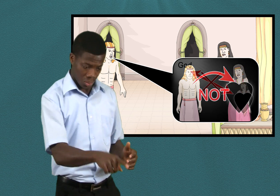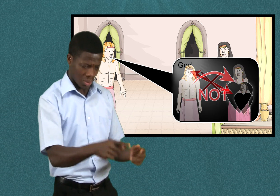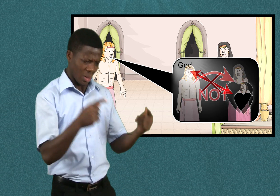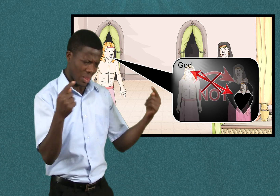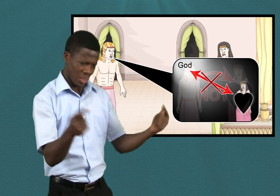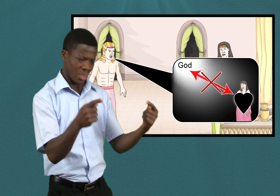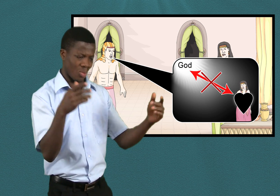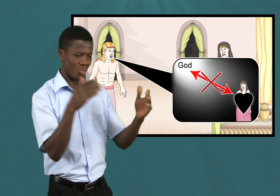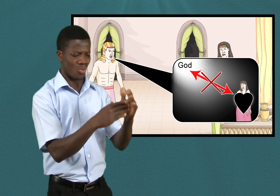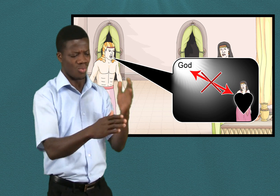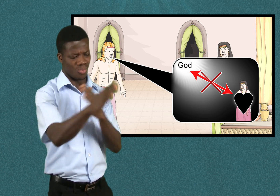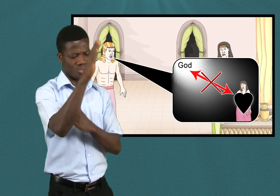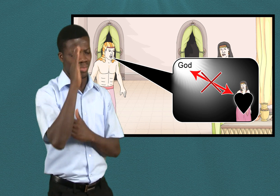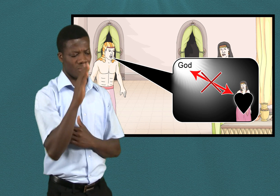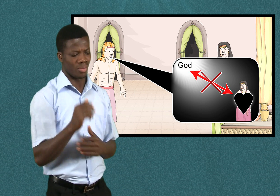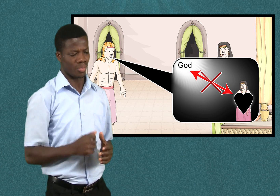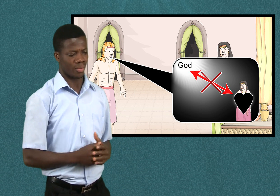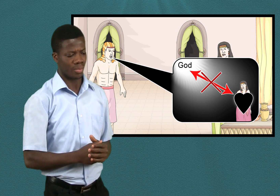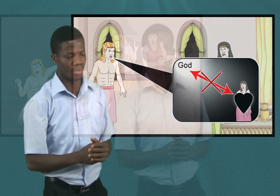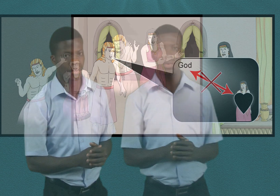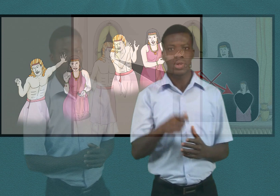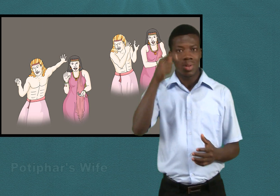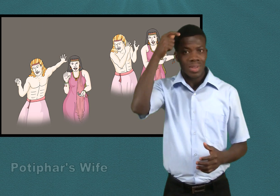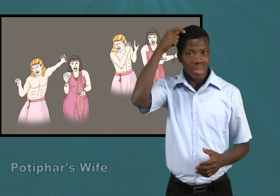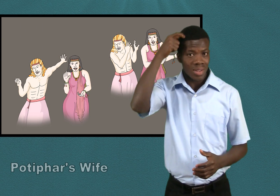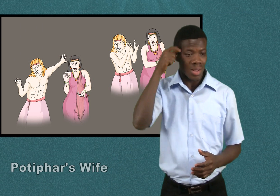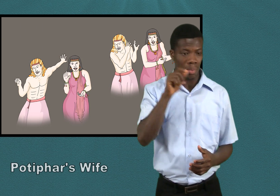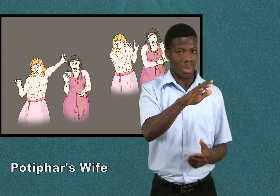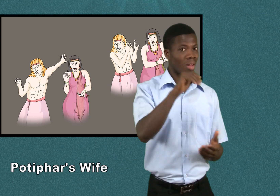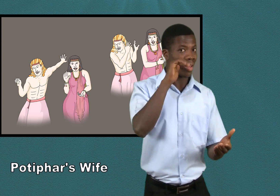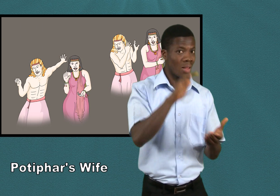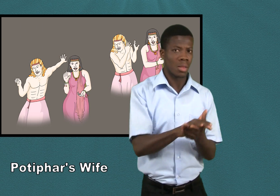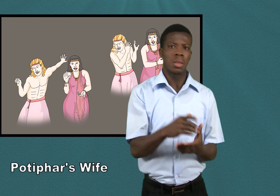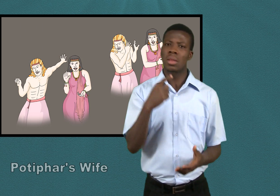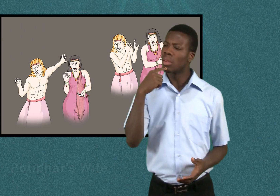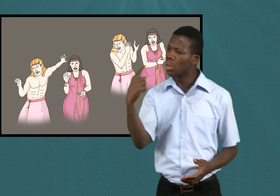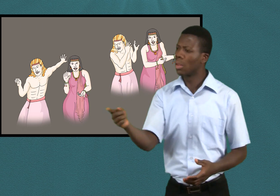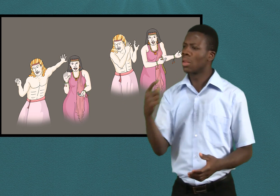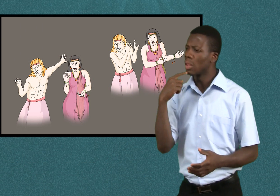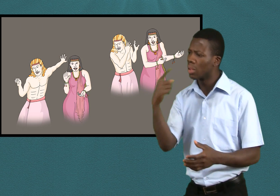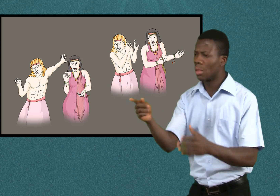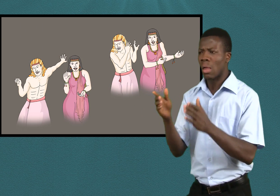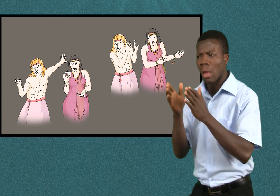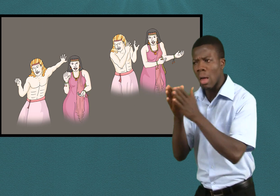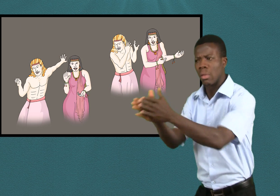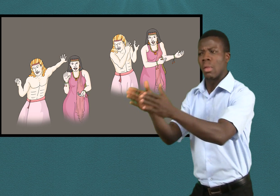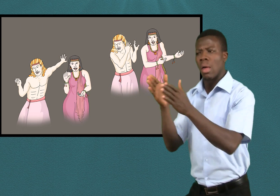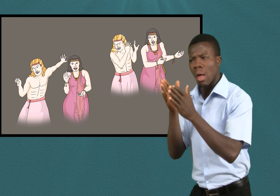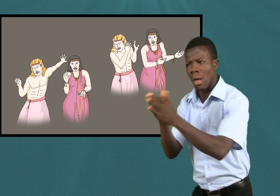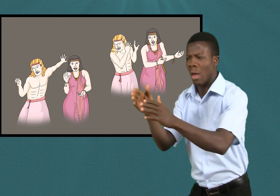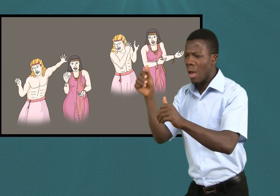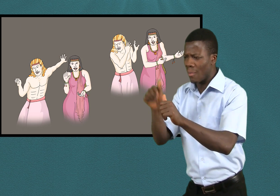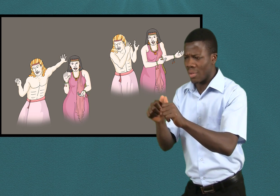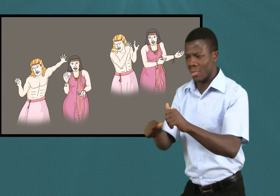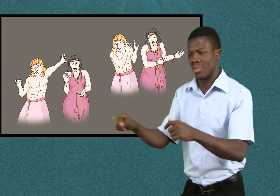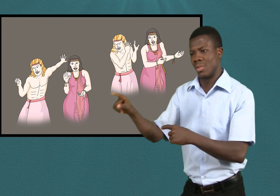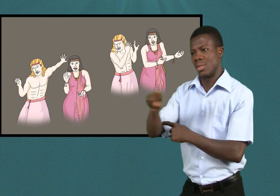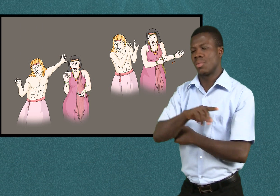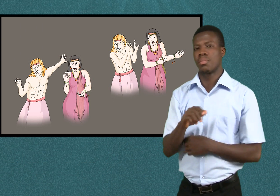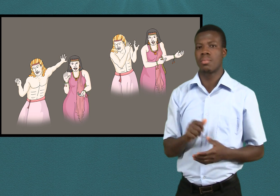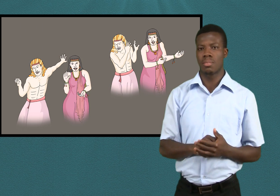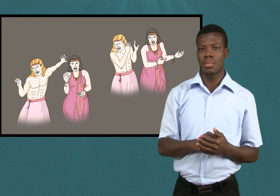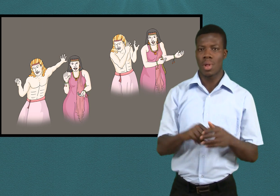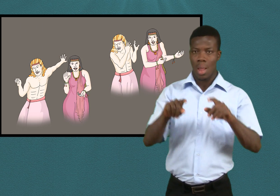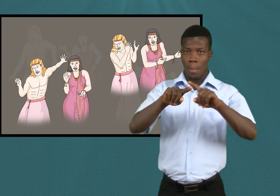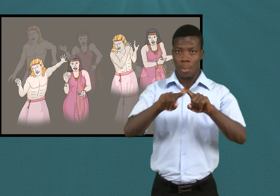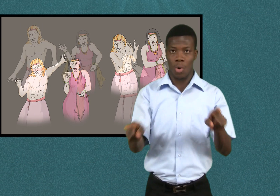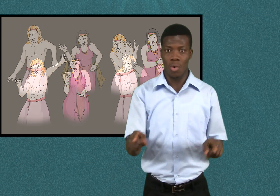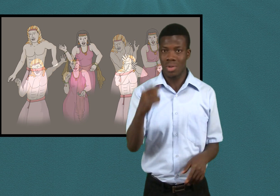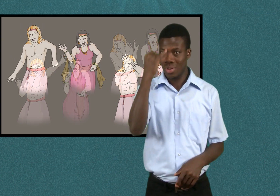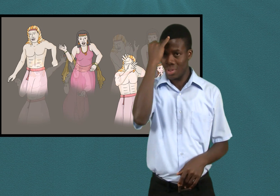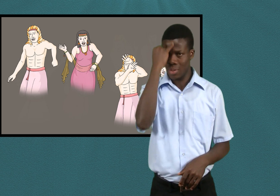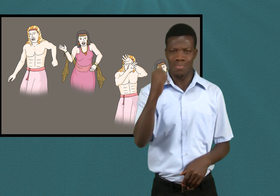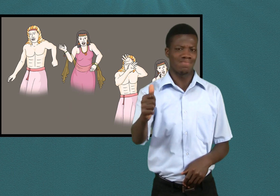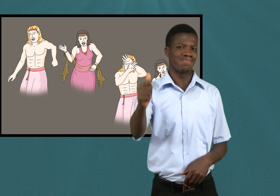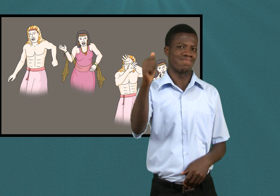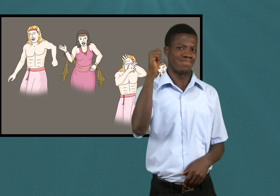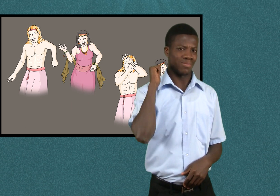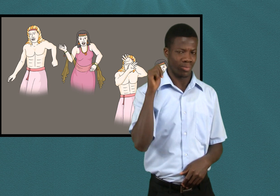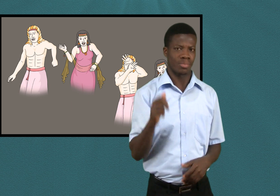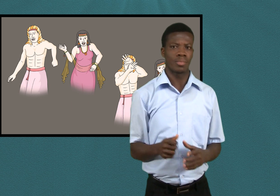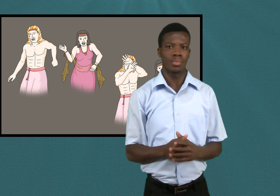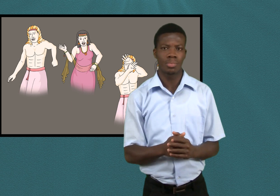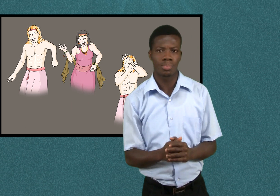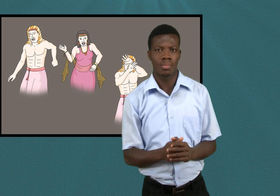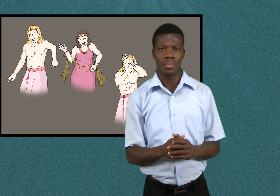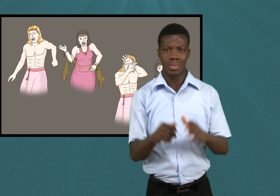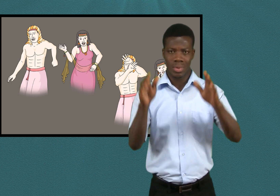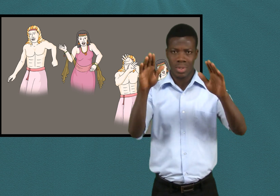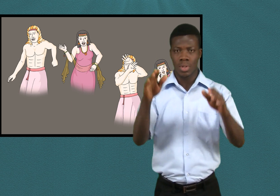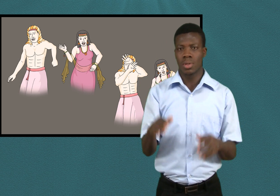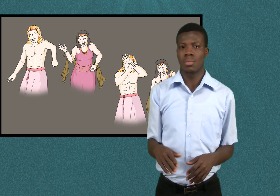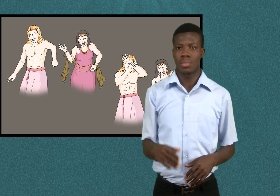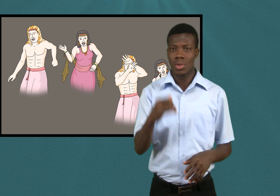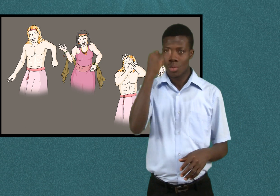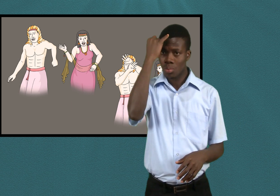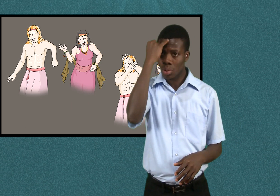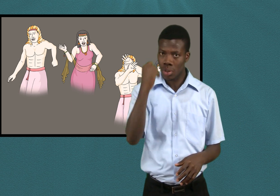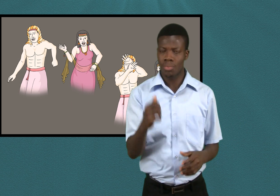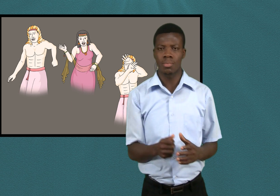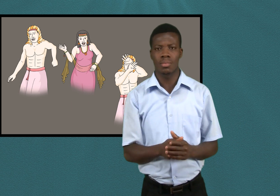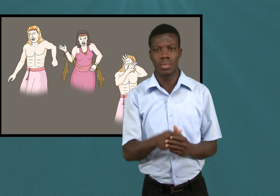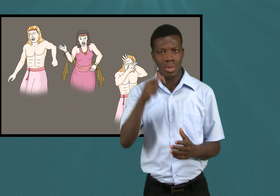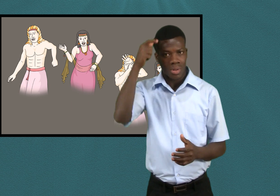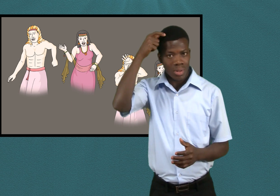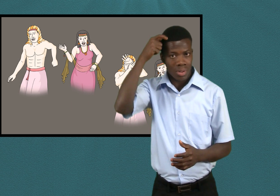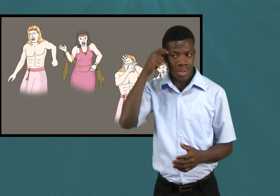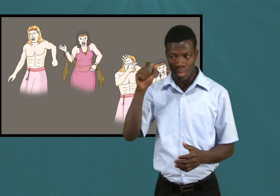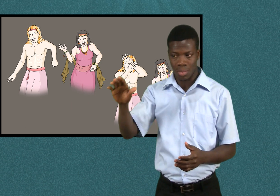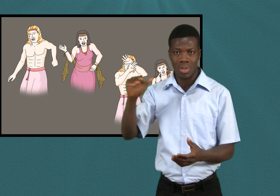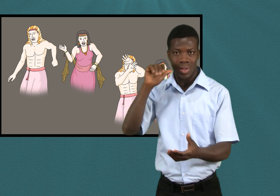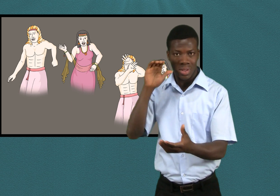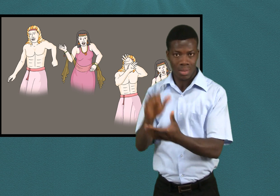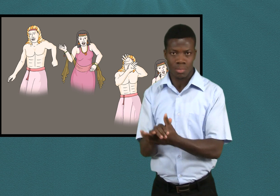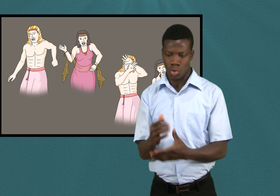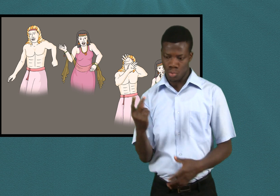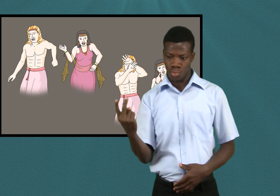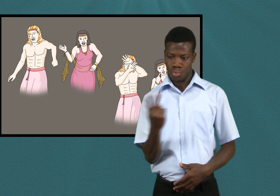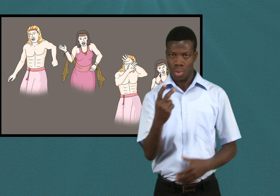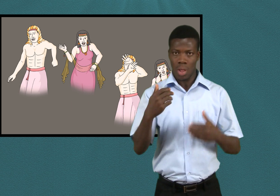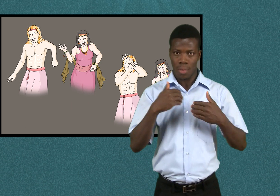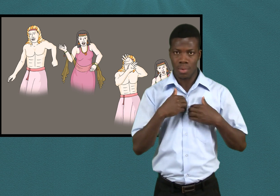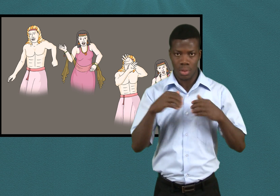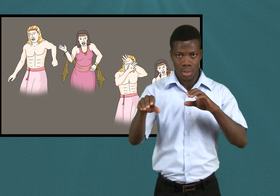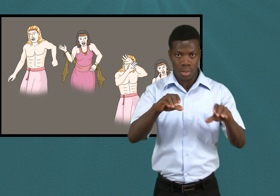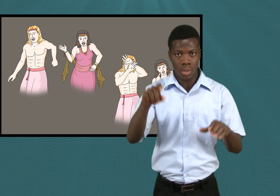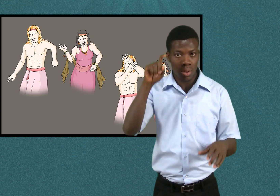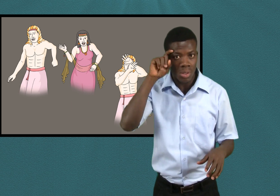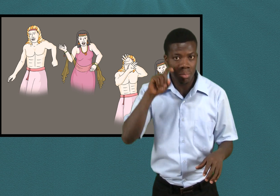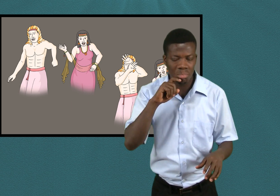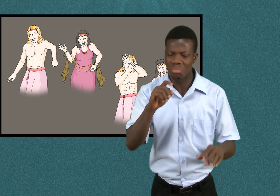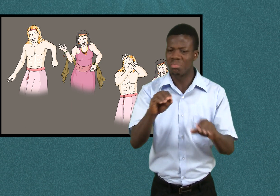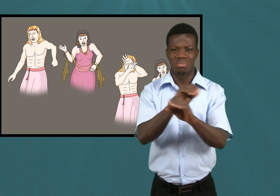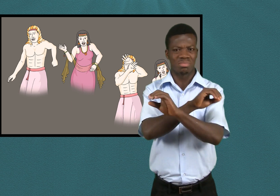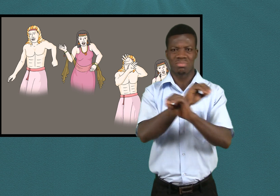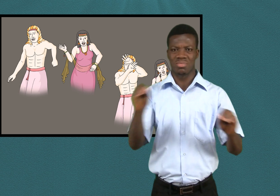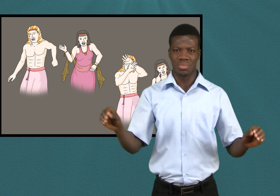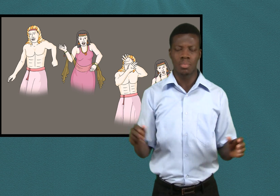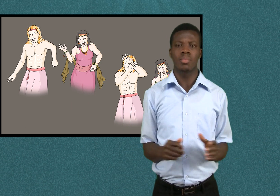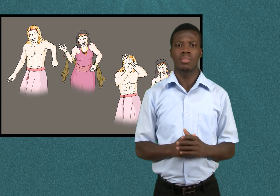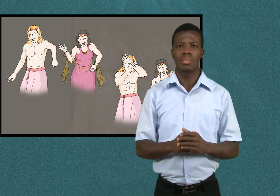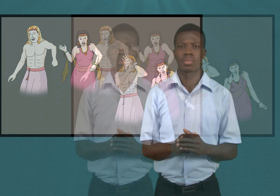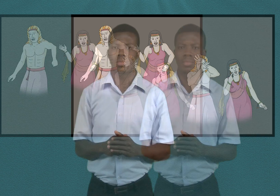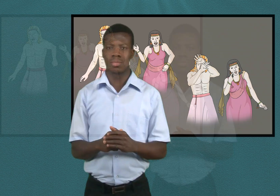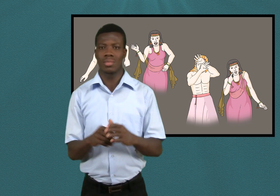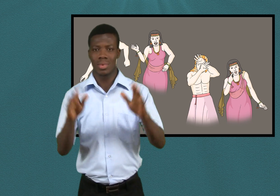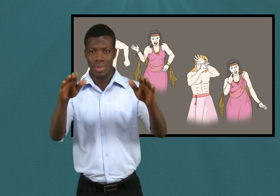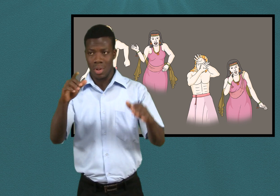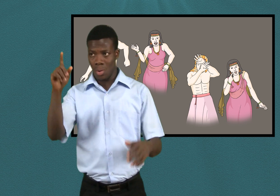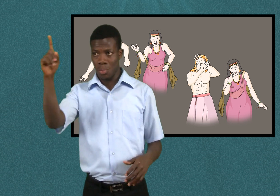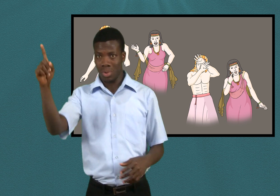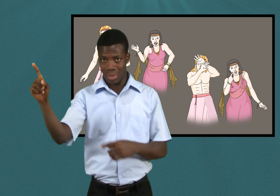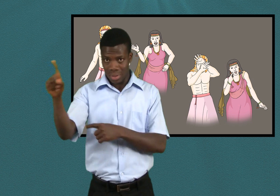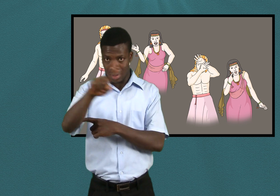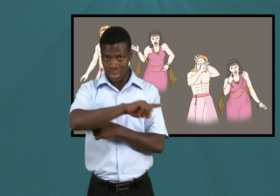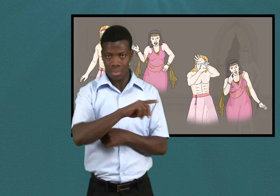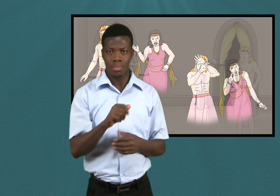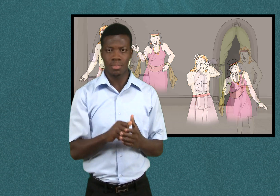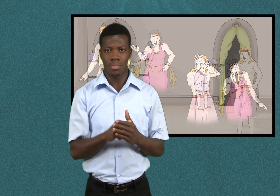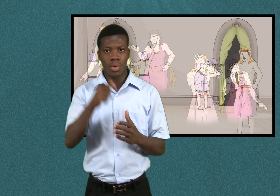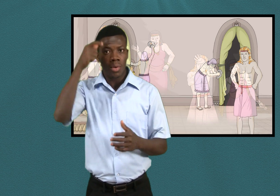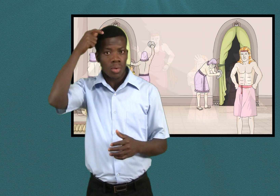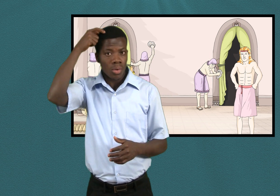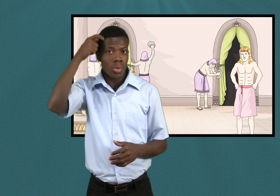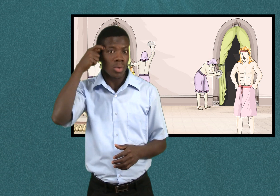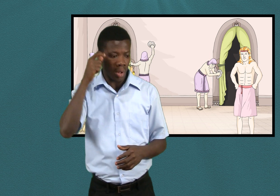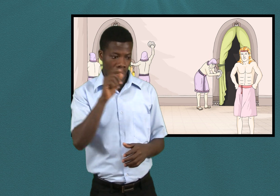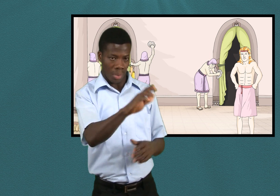Although Potiphar’s wife spoke to Joseph day after day, he refused to go to bed with her or even be near her.